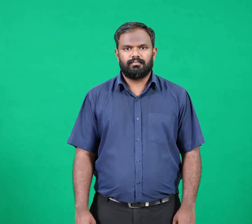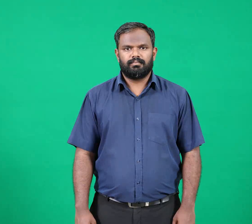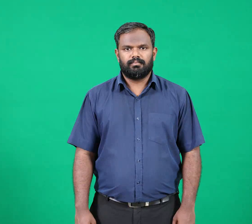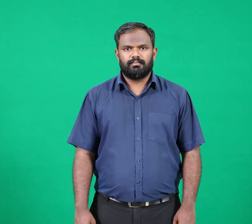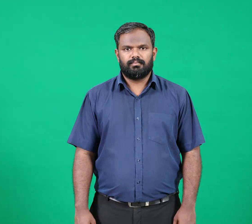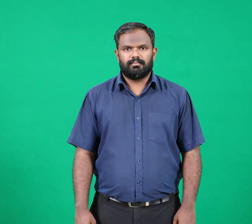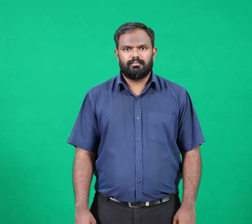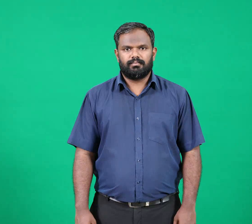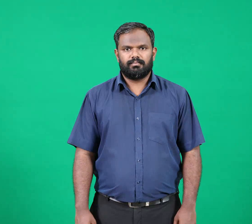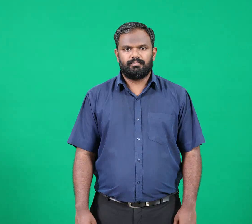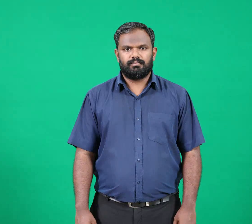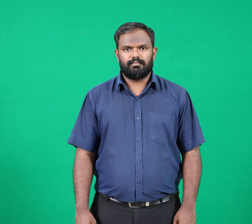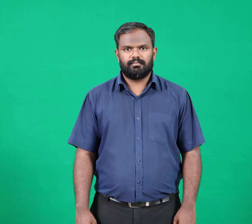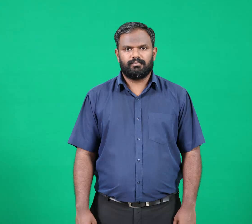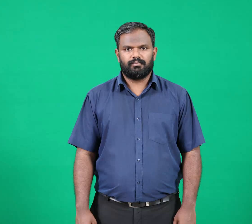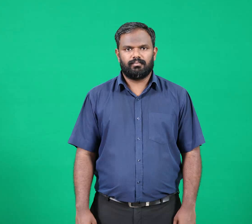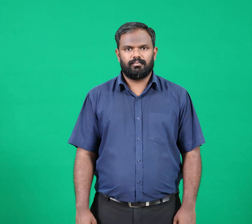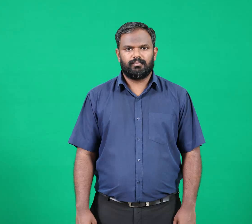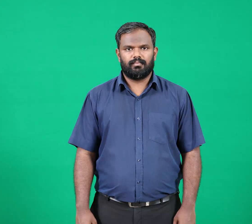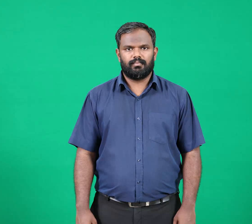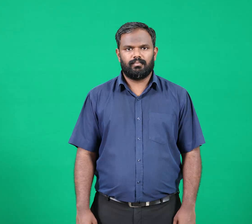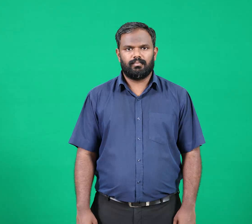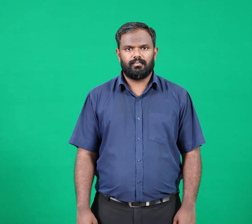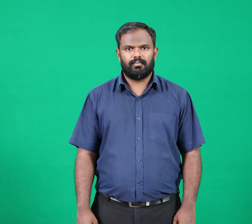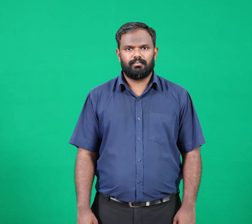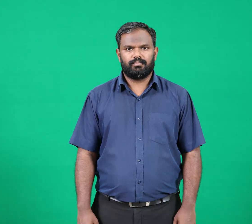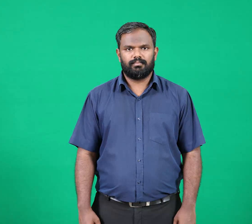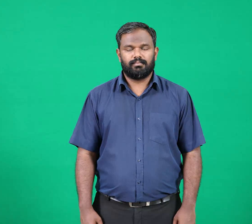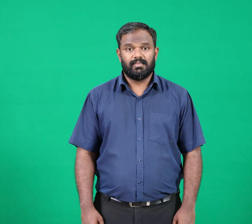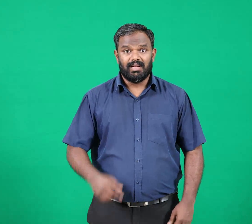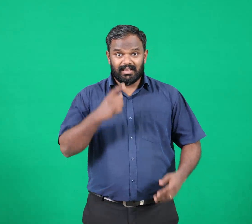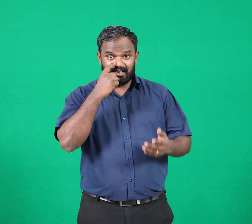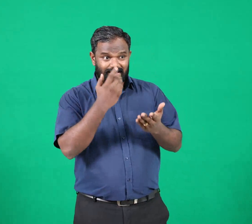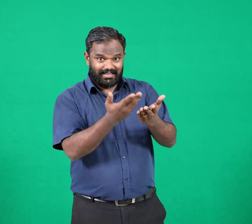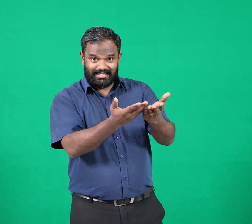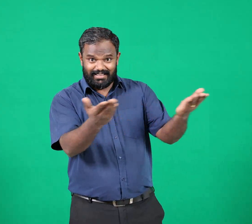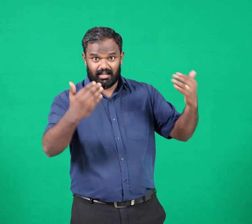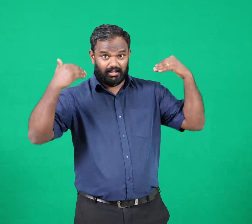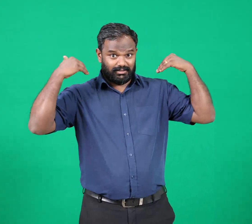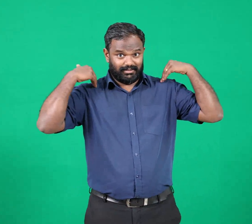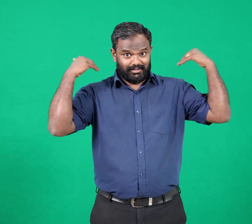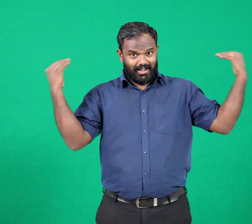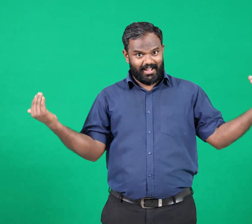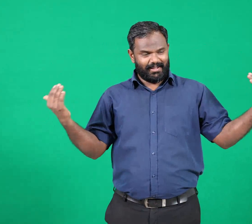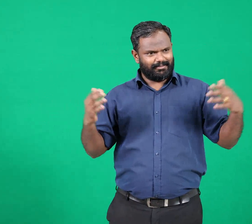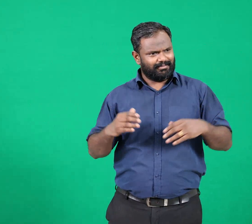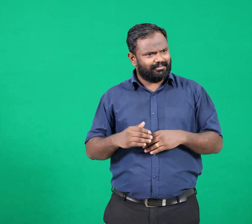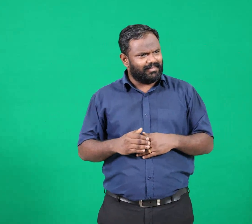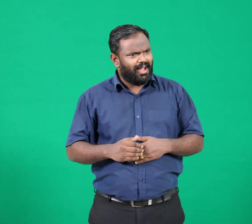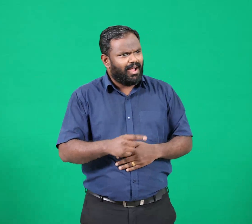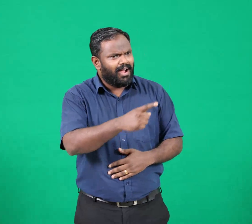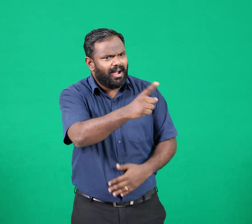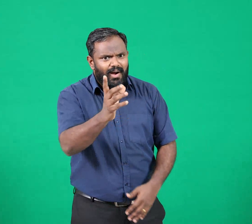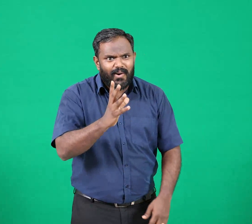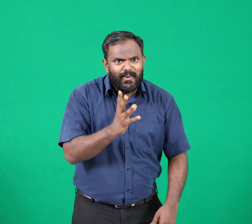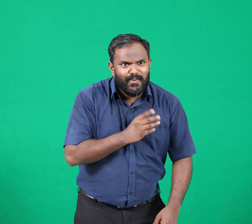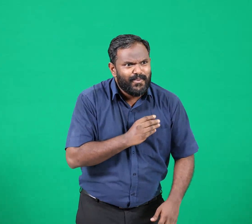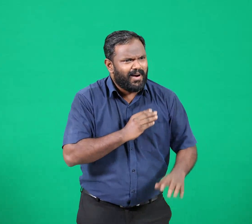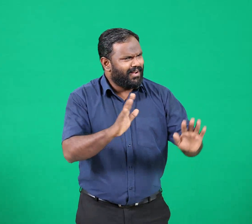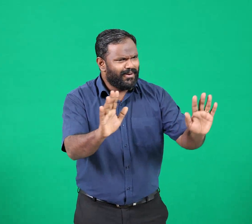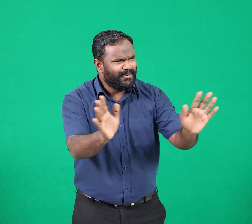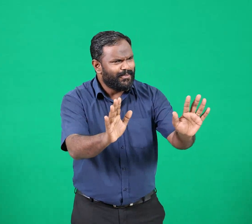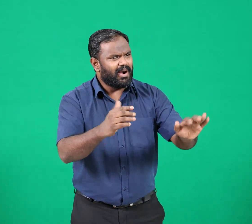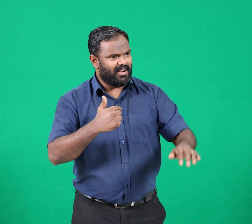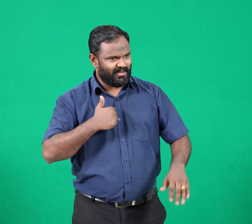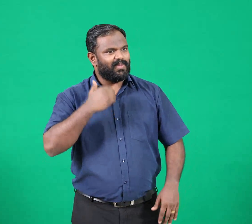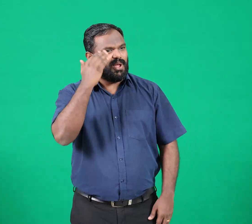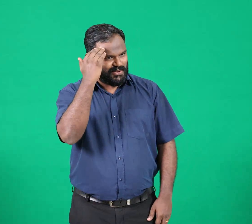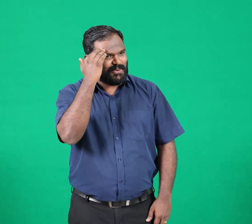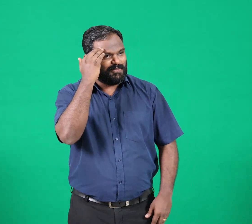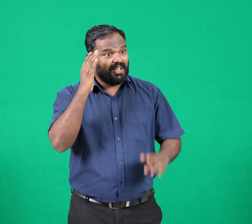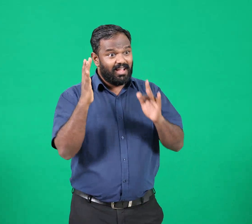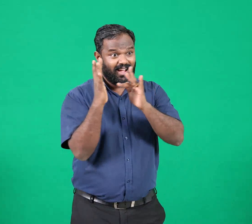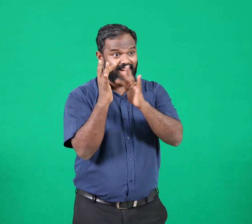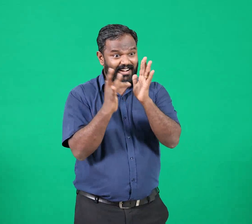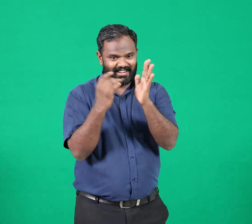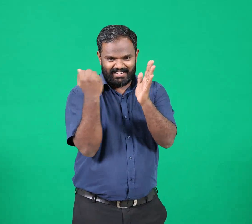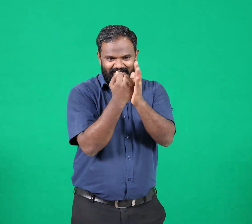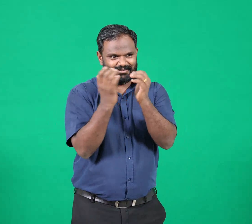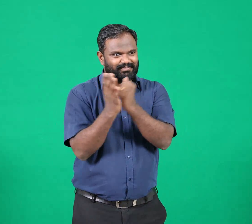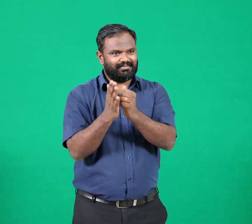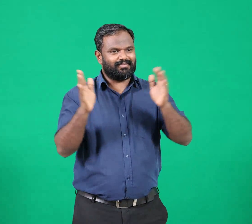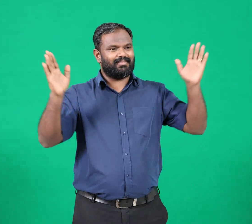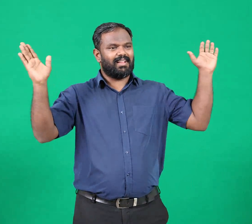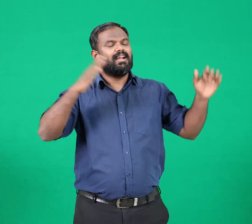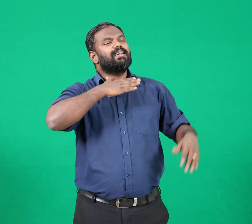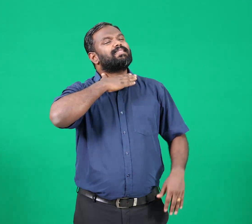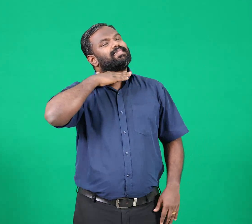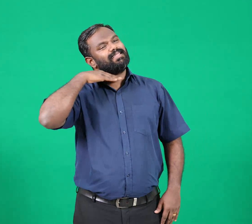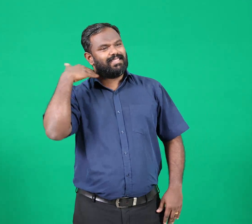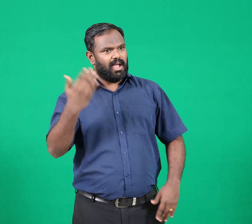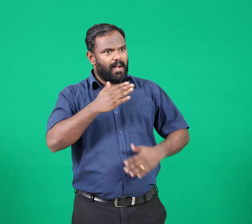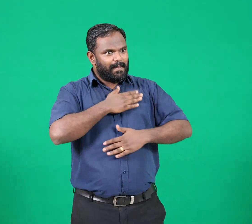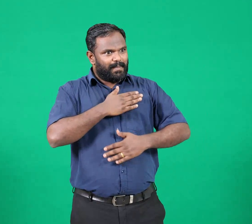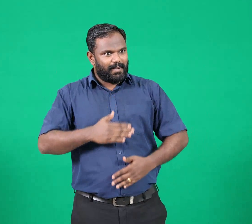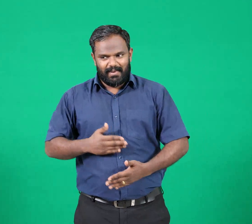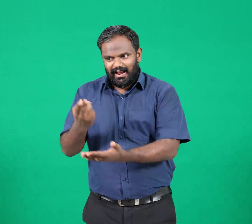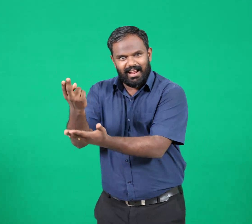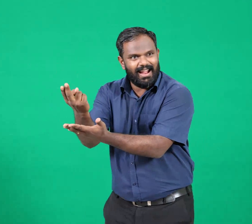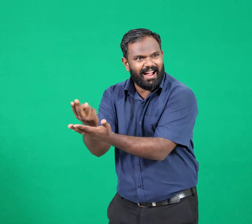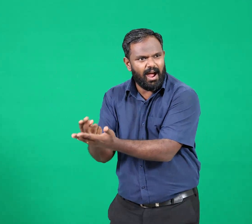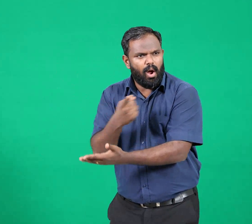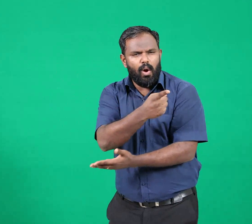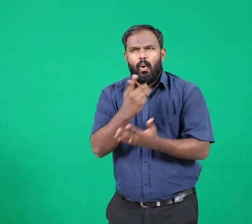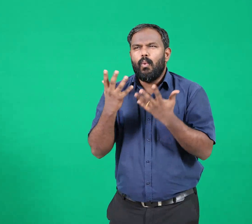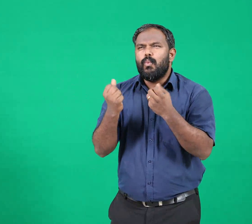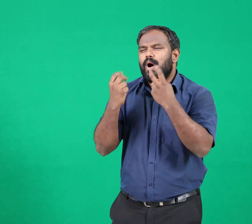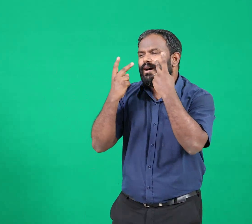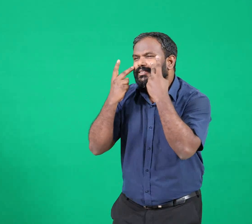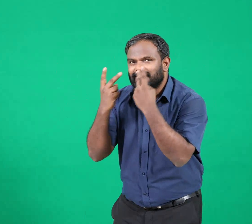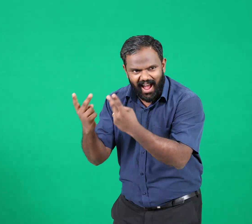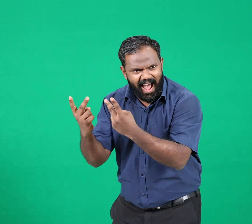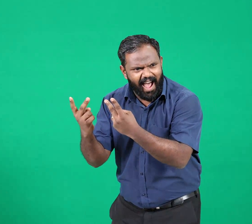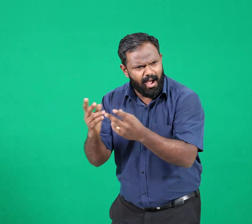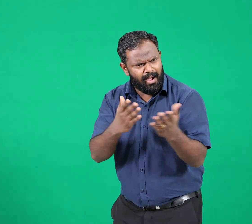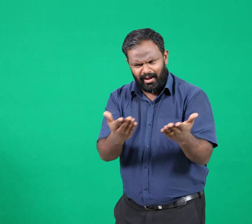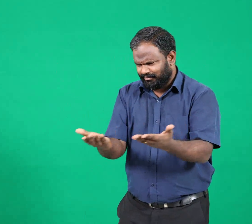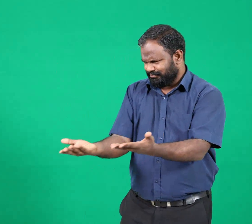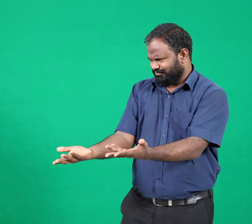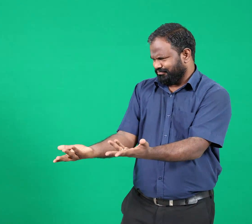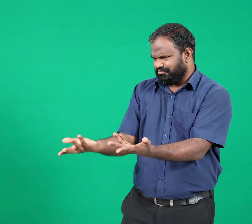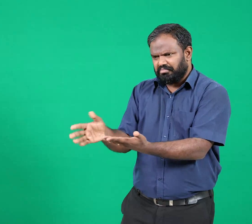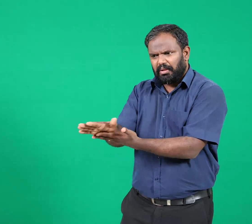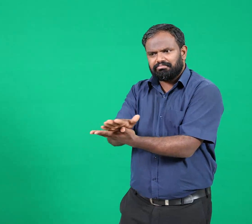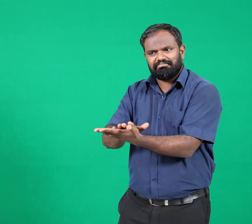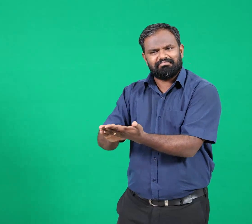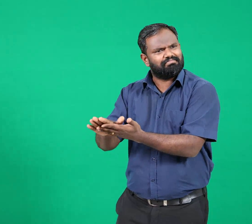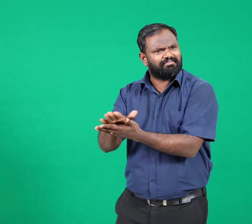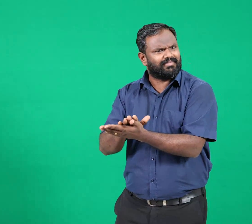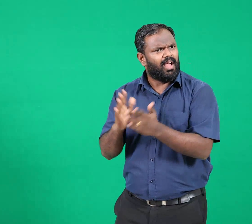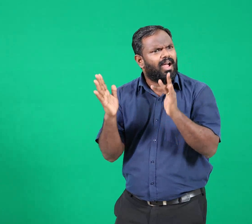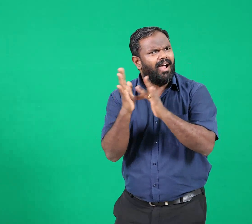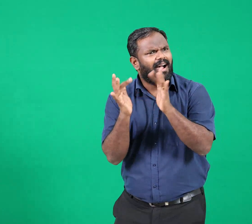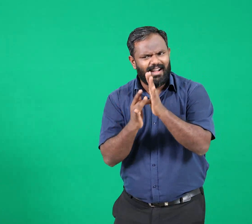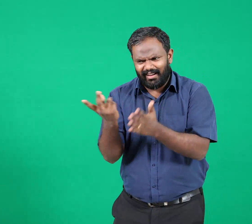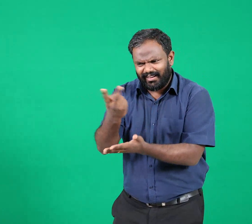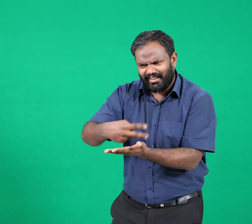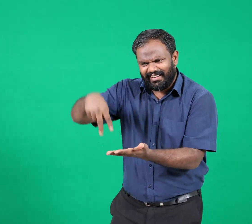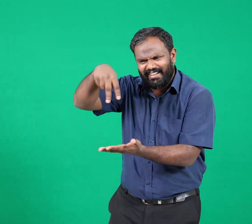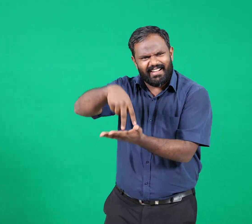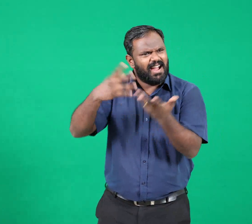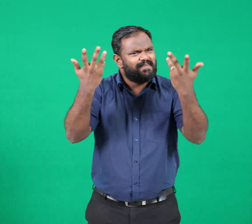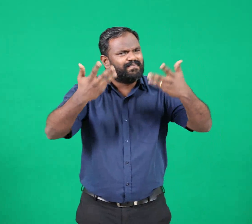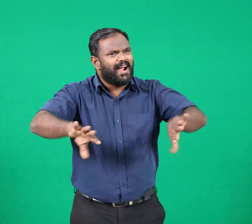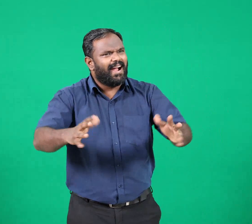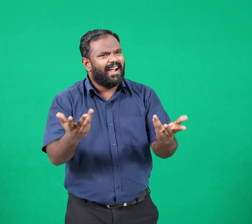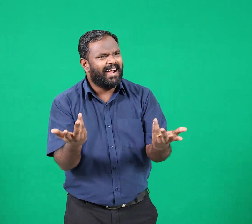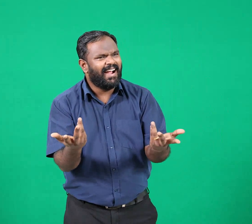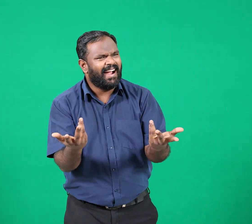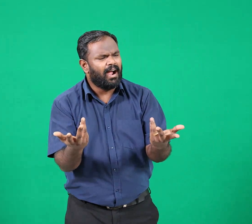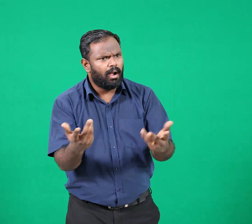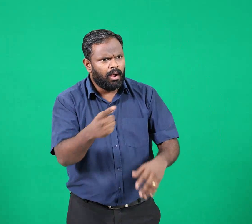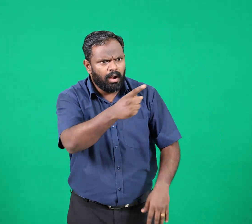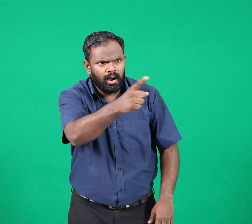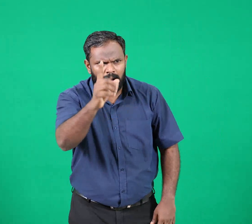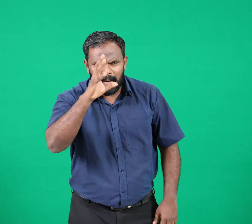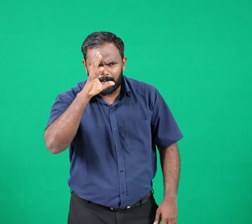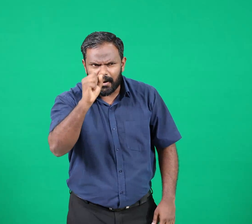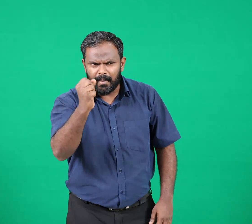But the angel said to the women, "Do not be afraid, for I know that you are looking for Jesus, who was crucified.